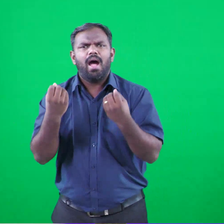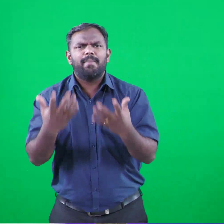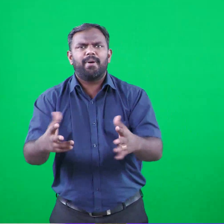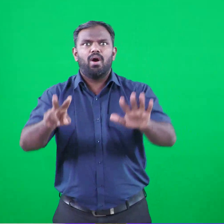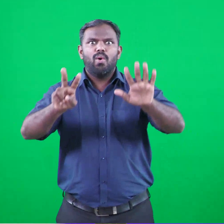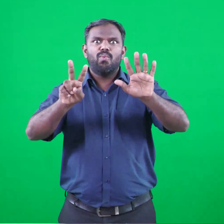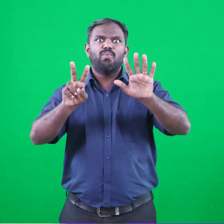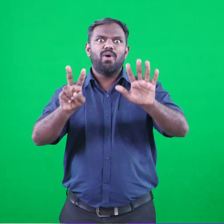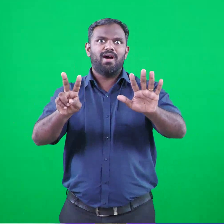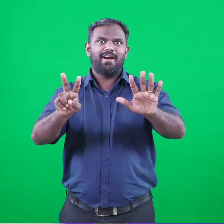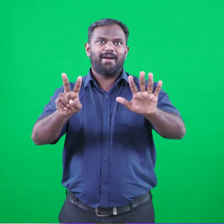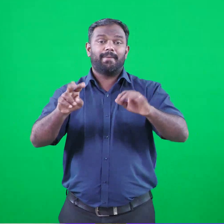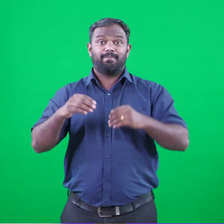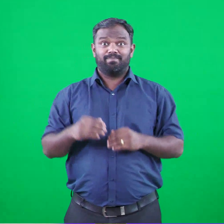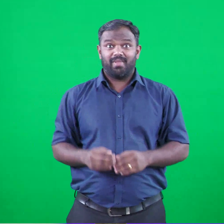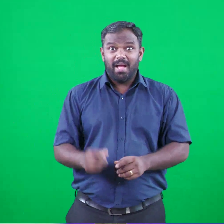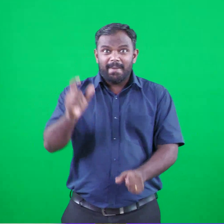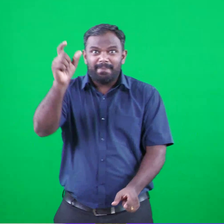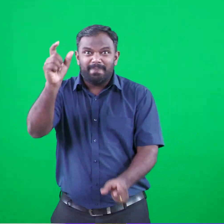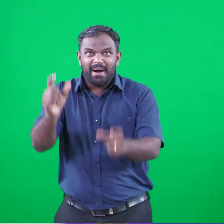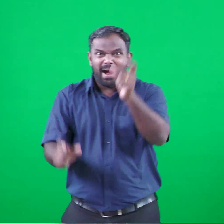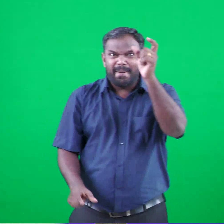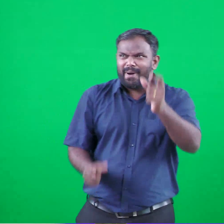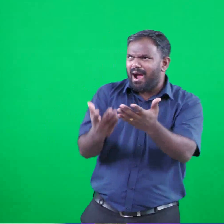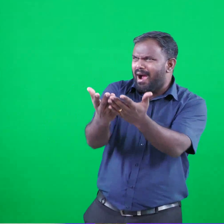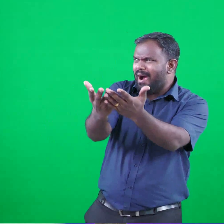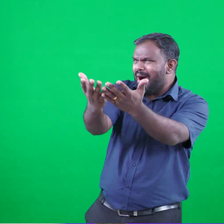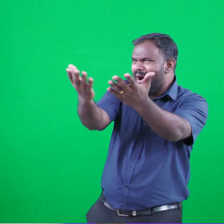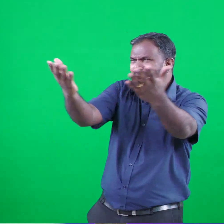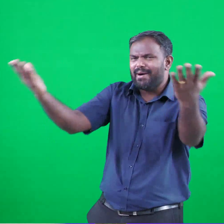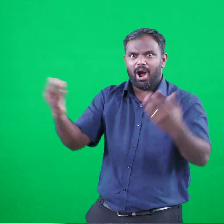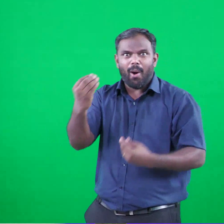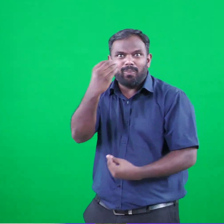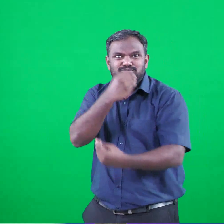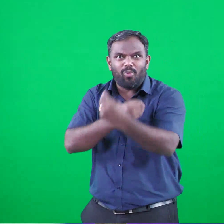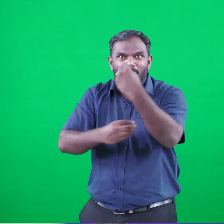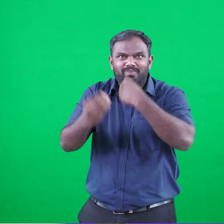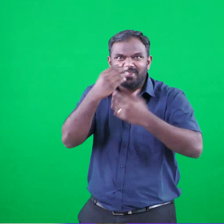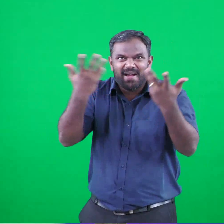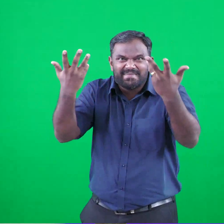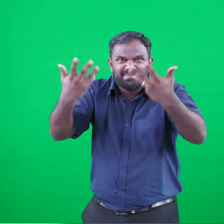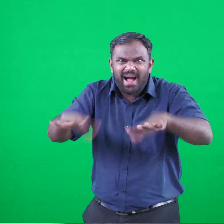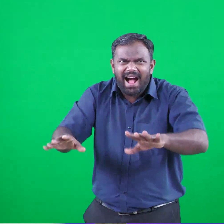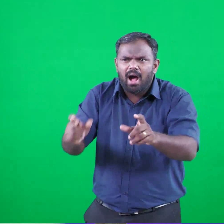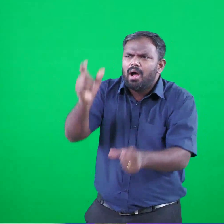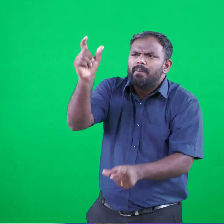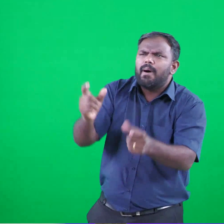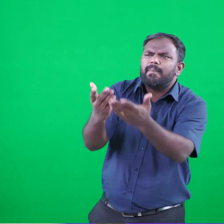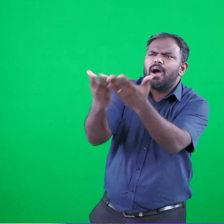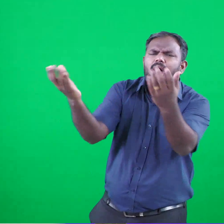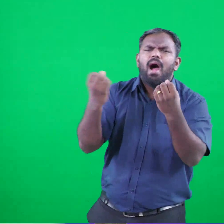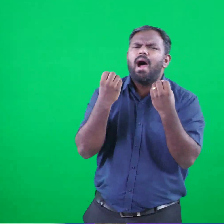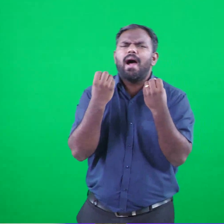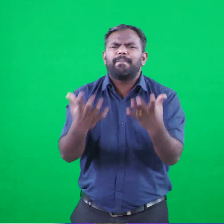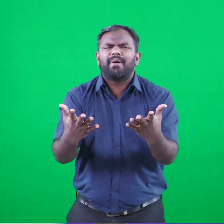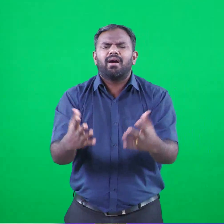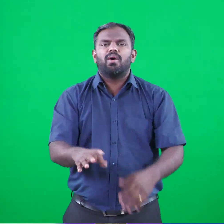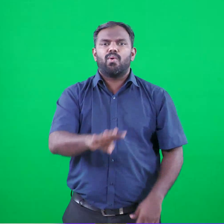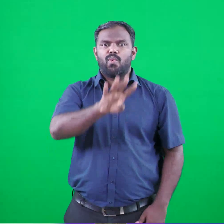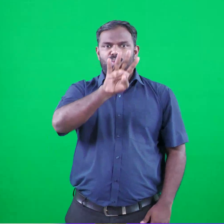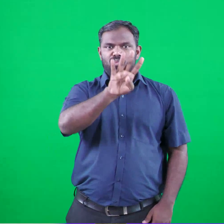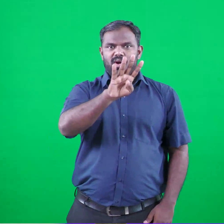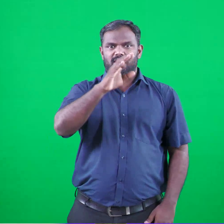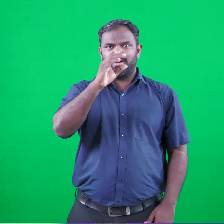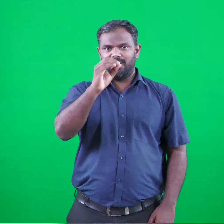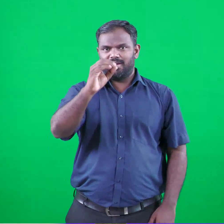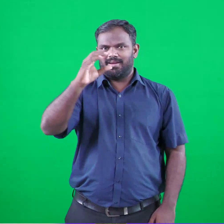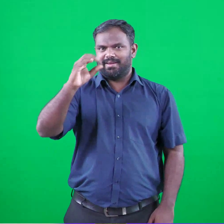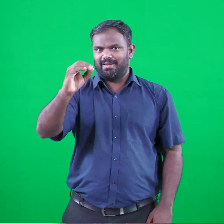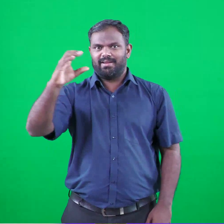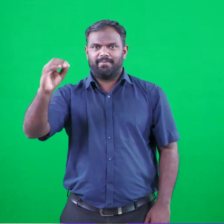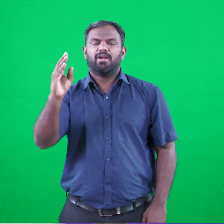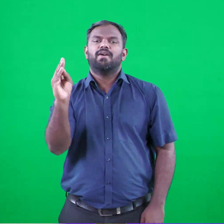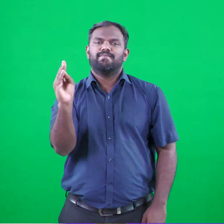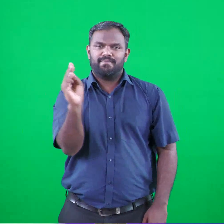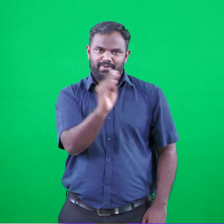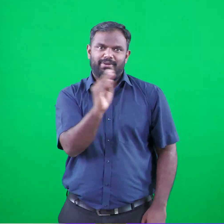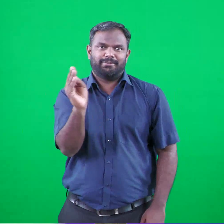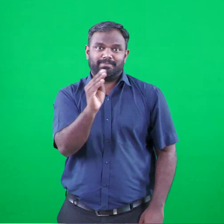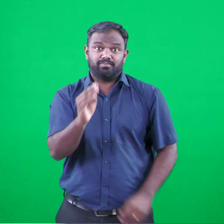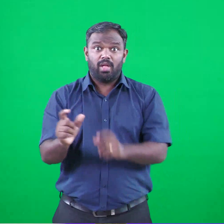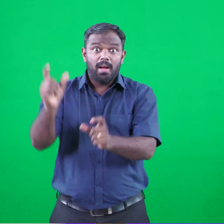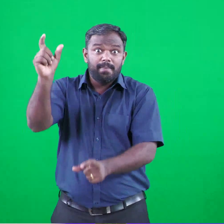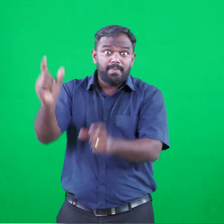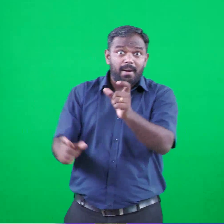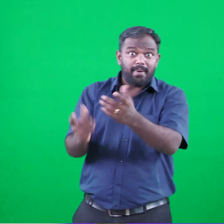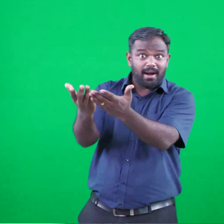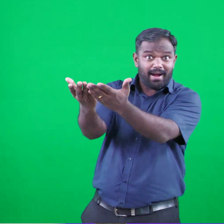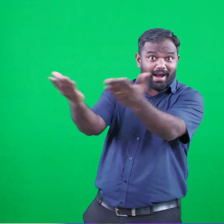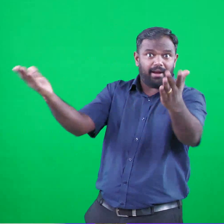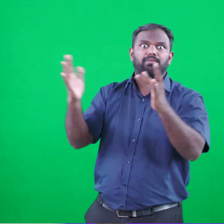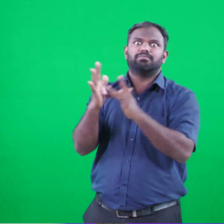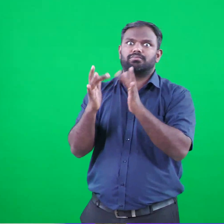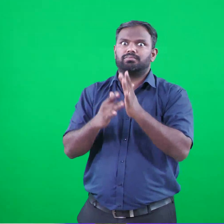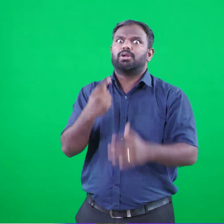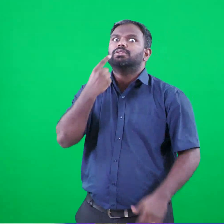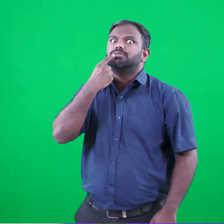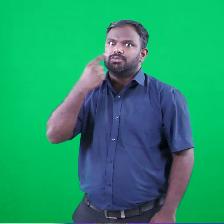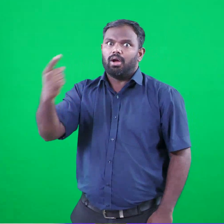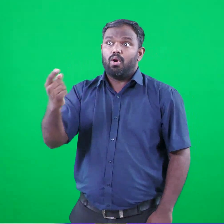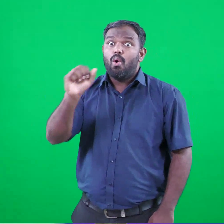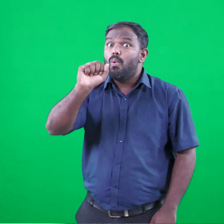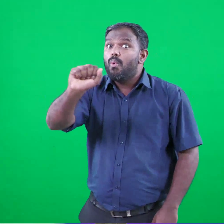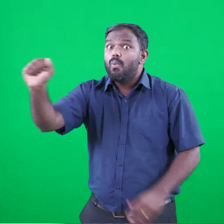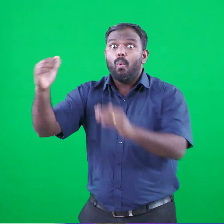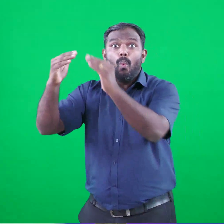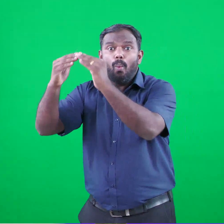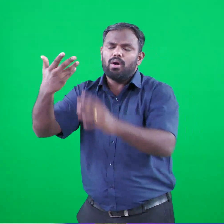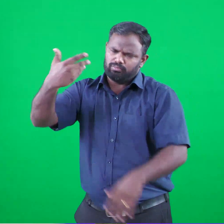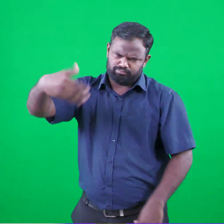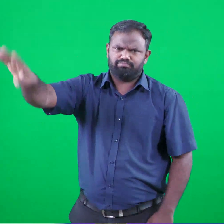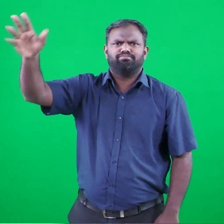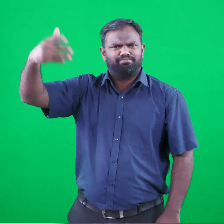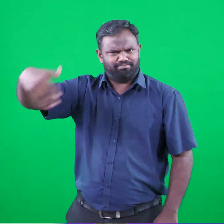And about four thousand men were present.